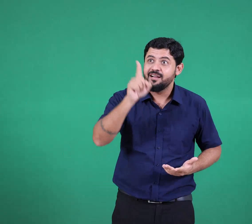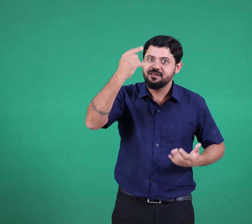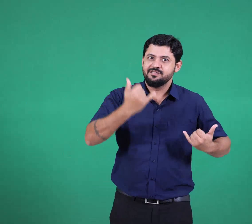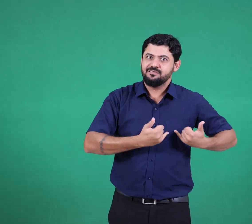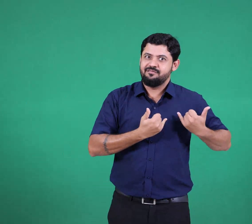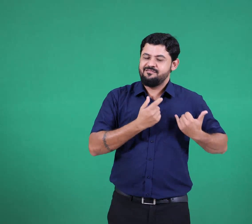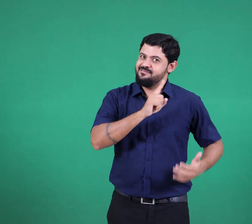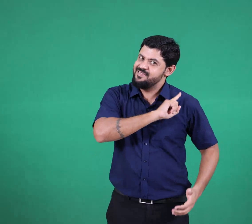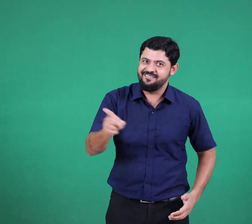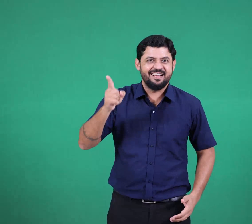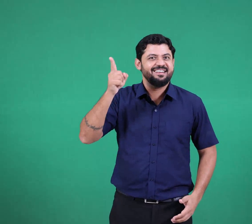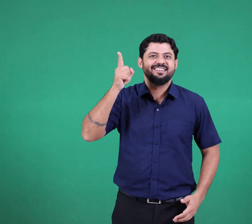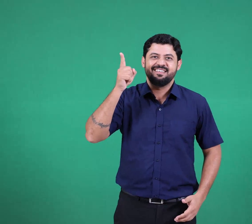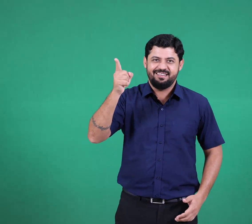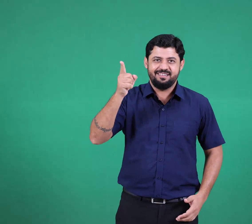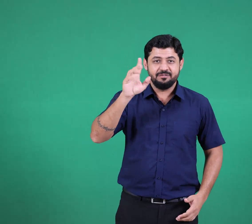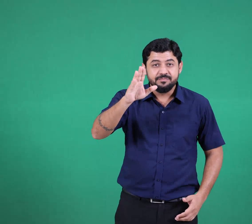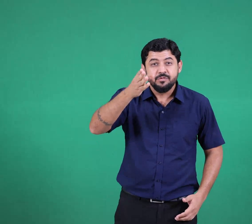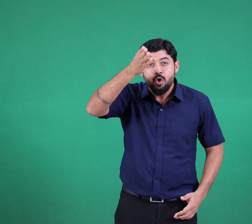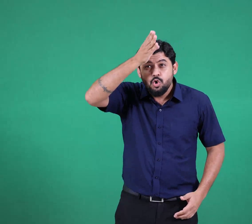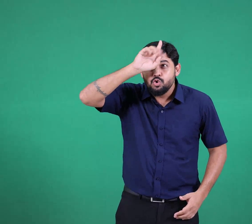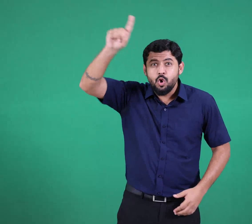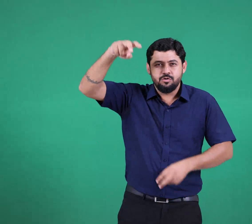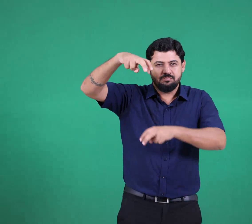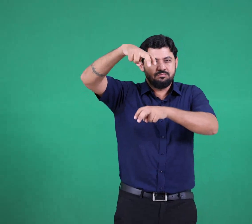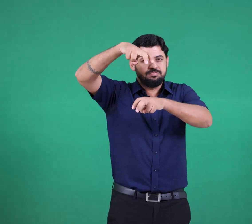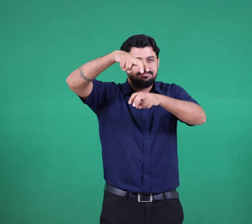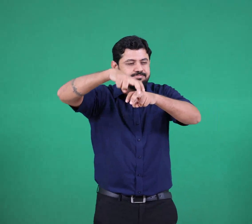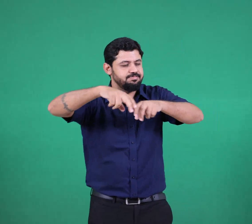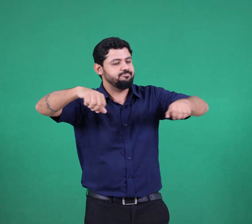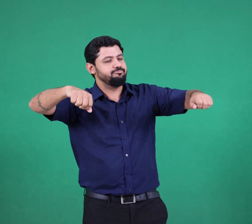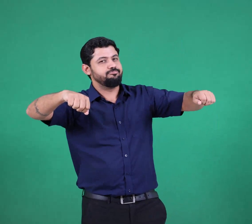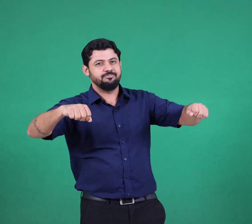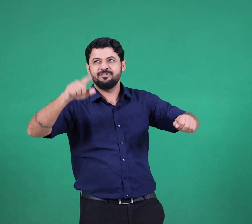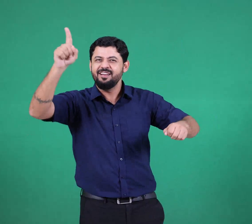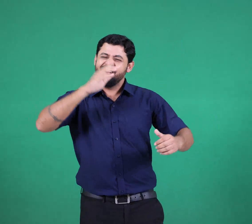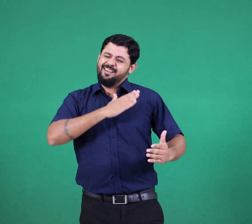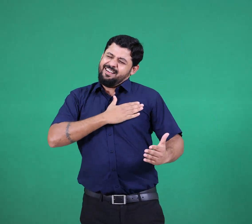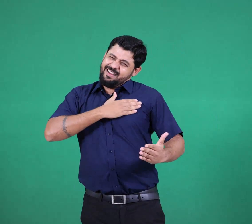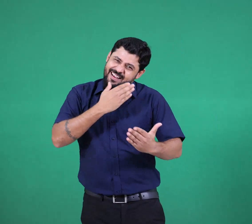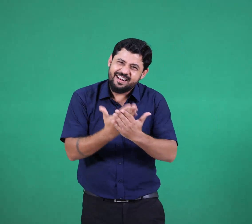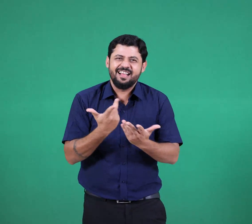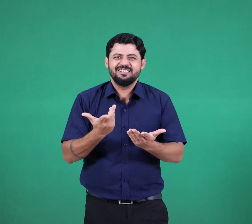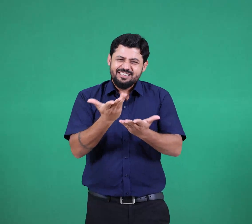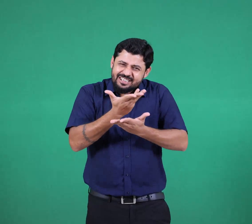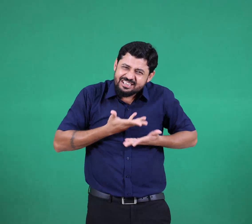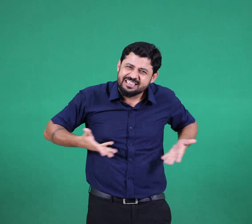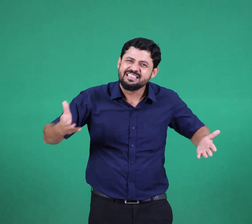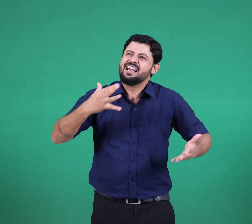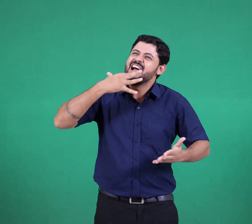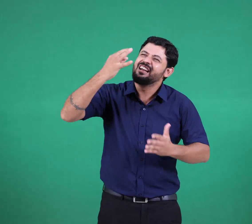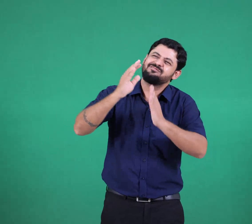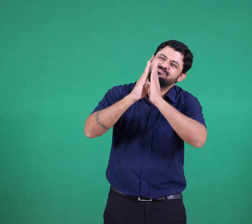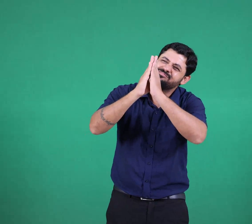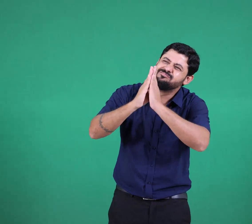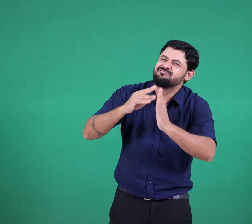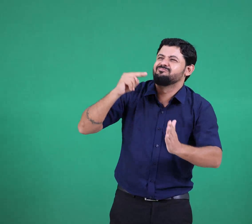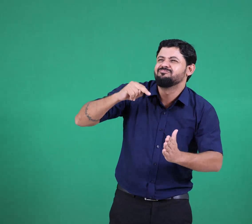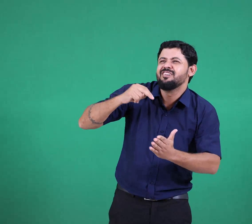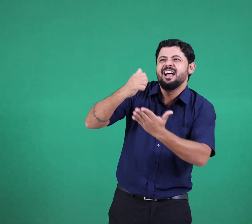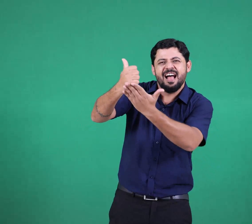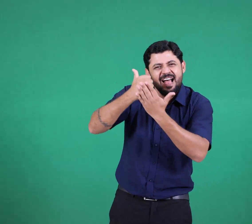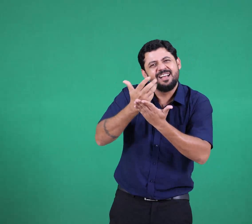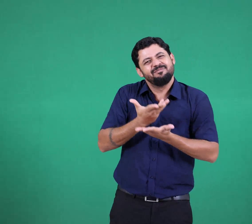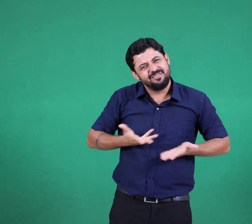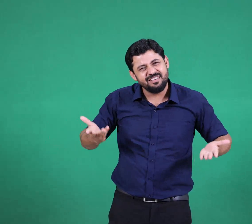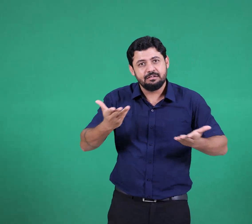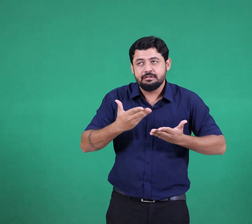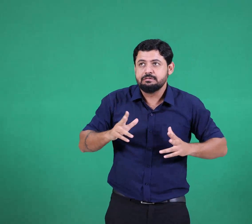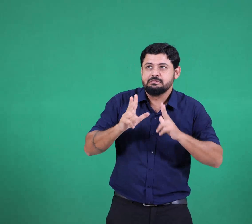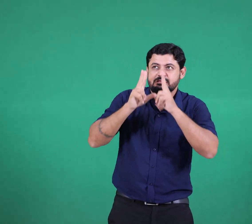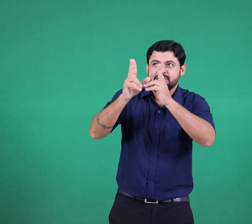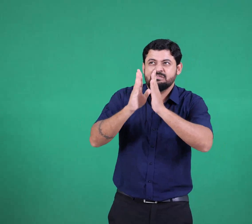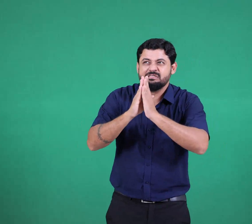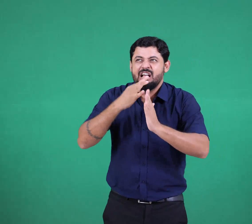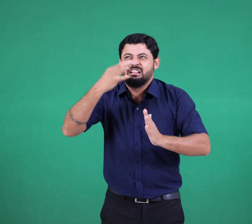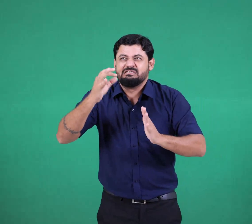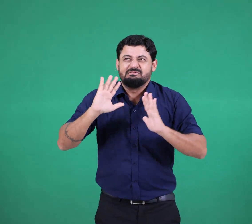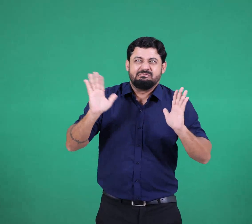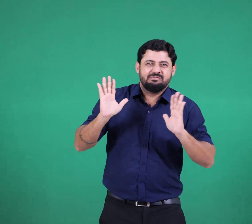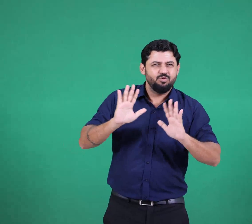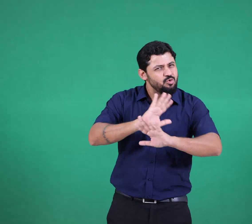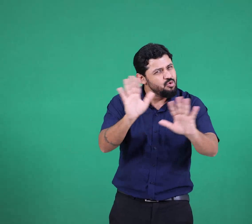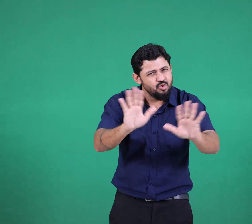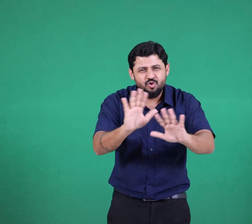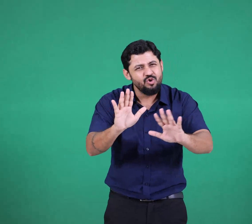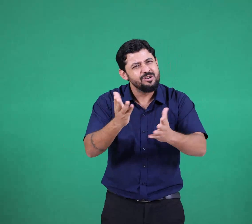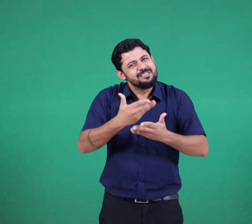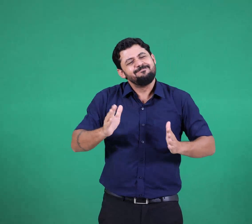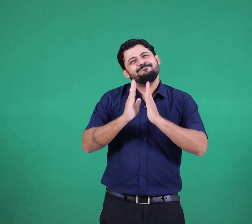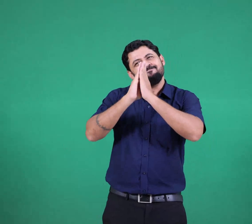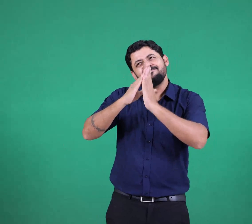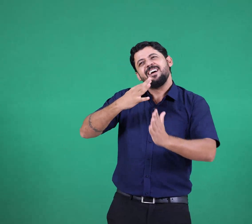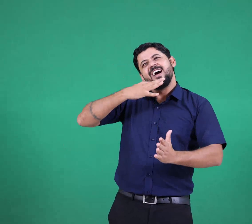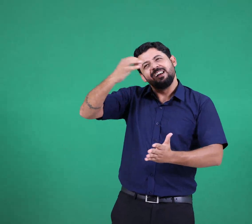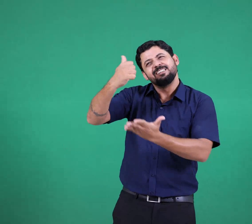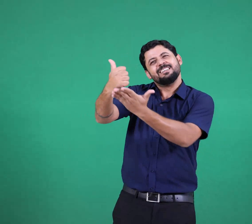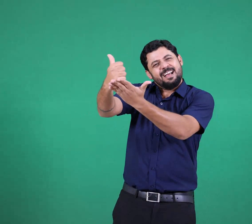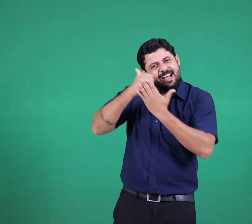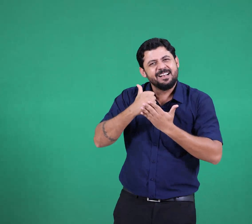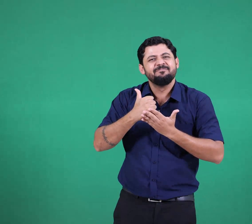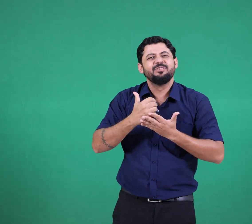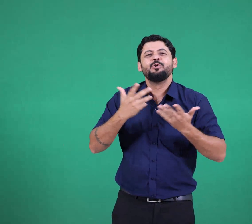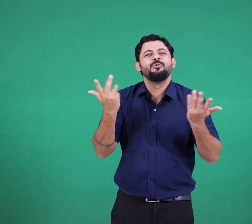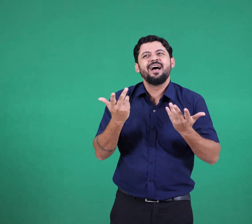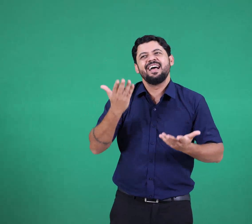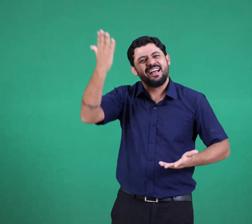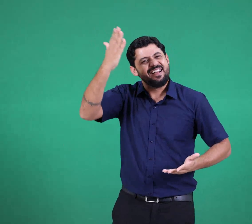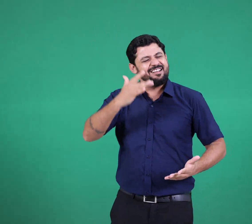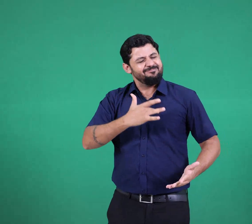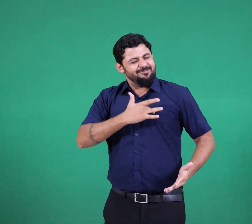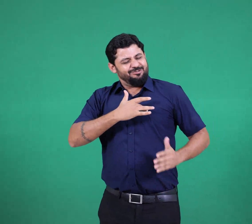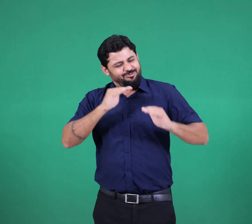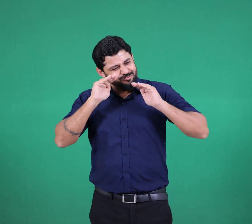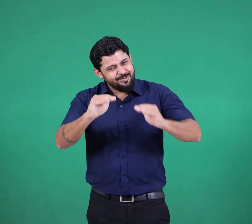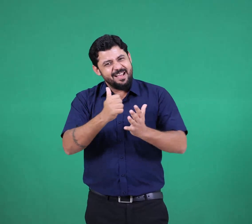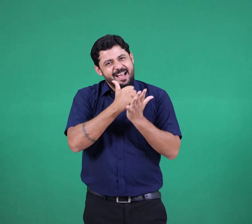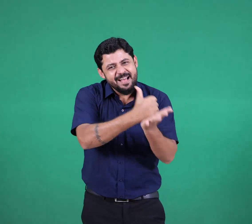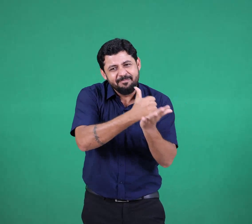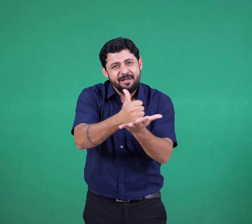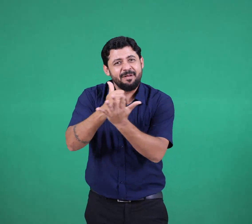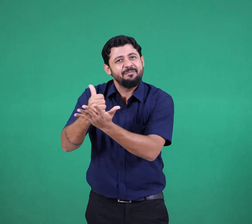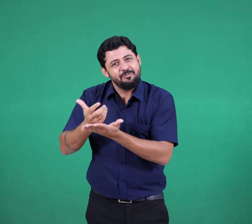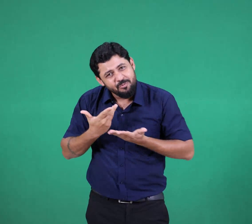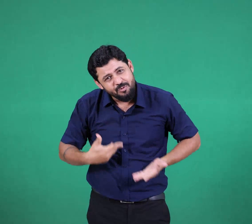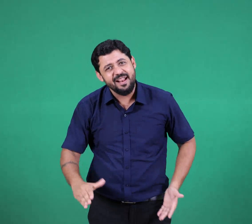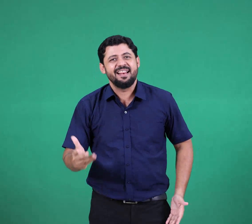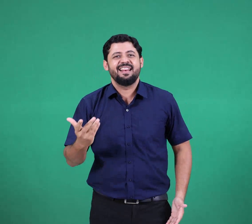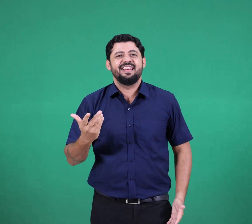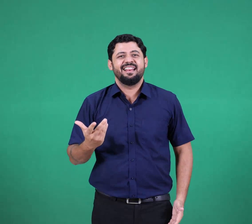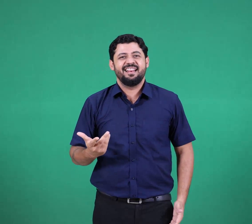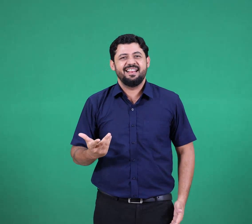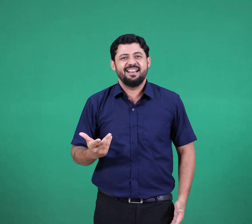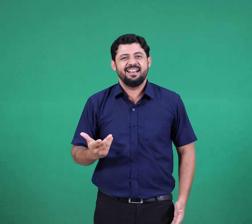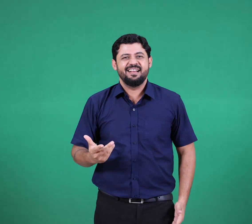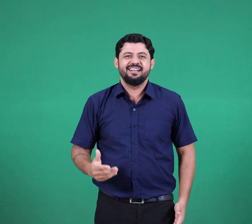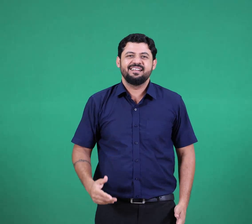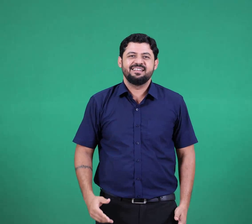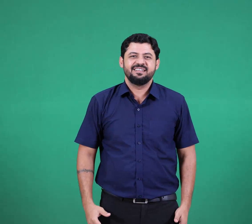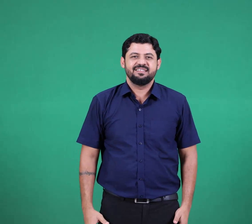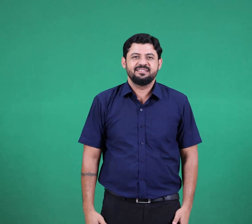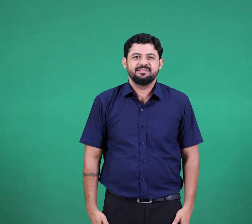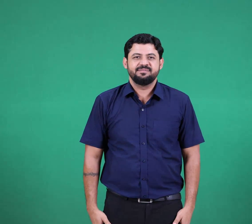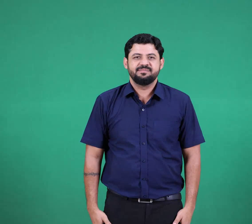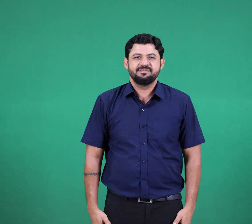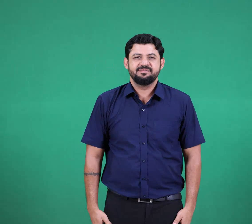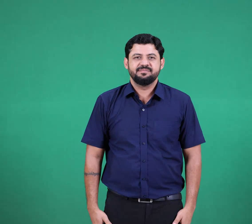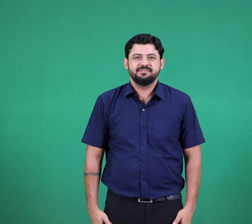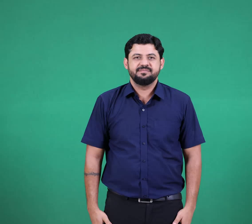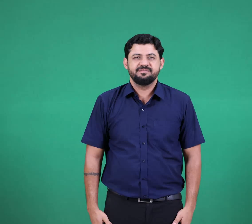Let us then approach the throne of grace with confidence, so that we may receive mercy and find grace to help us in our time of need.